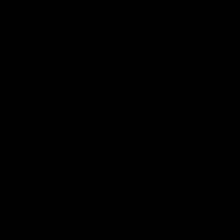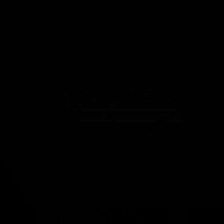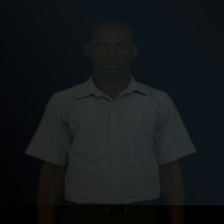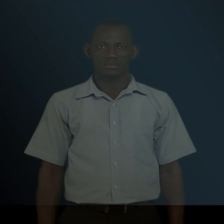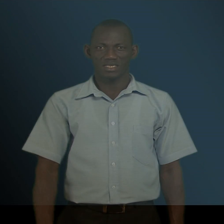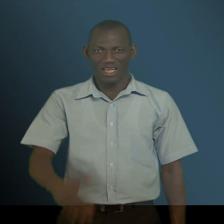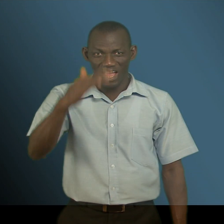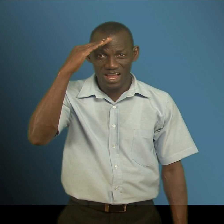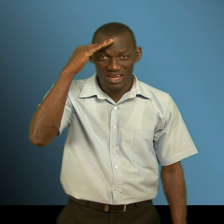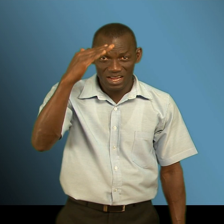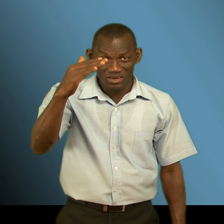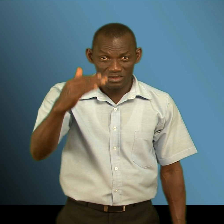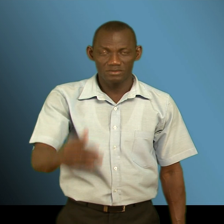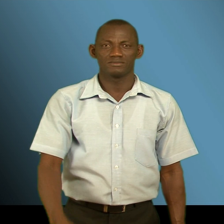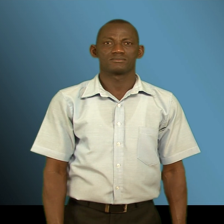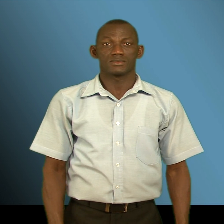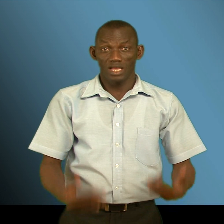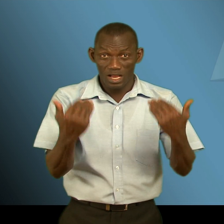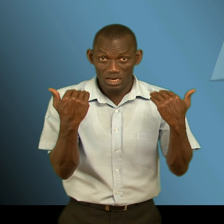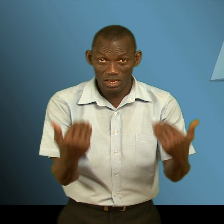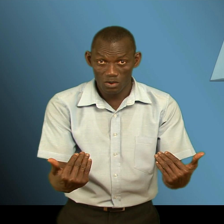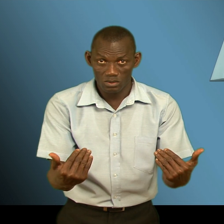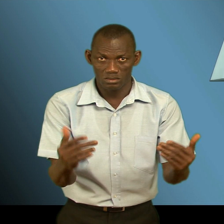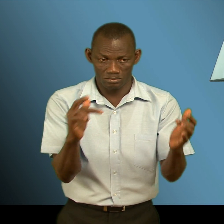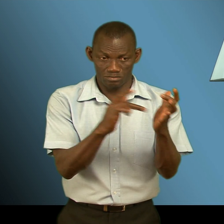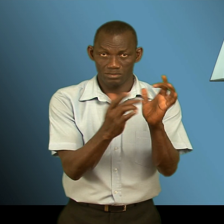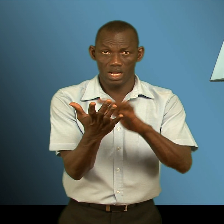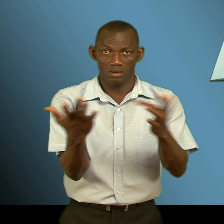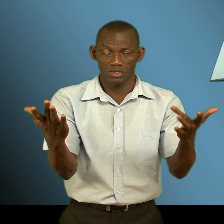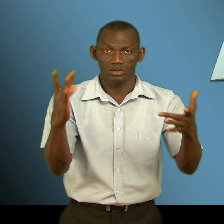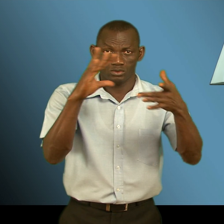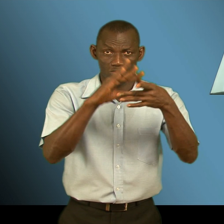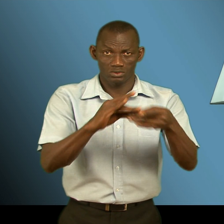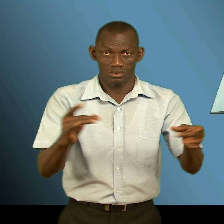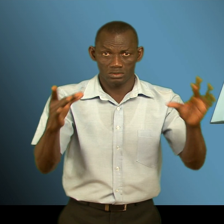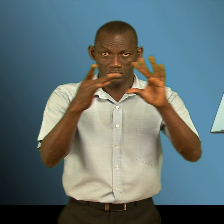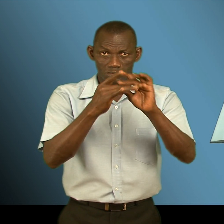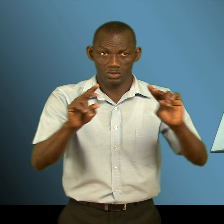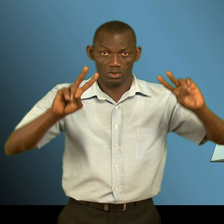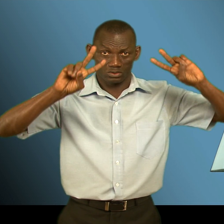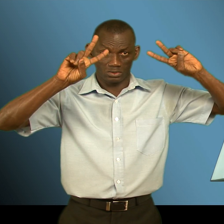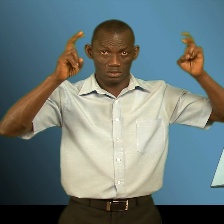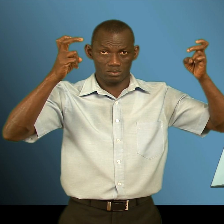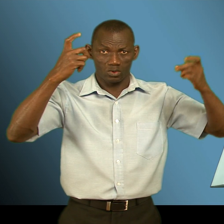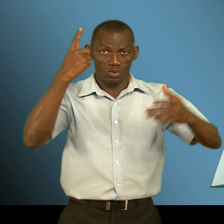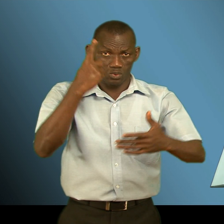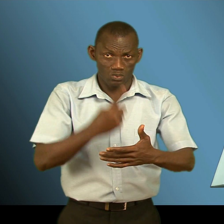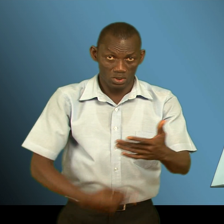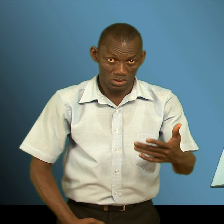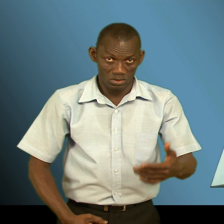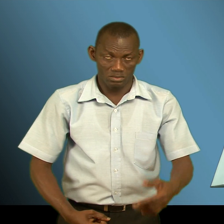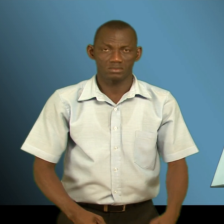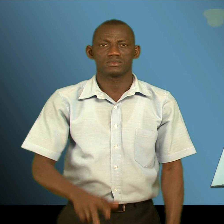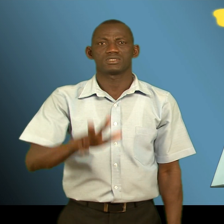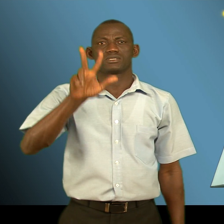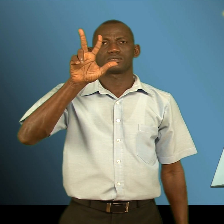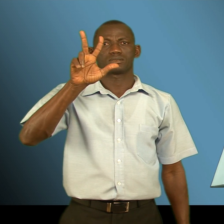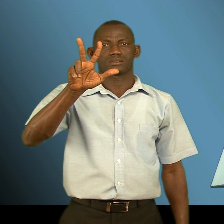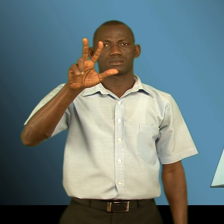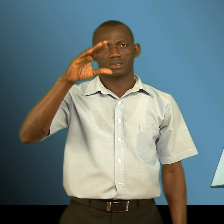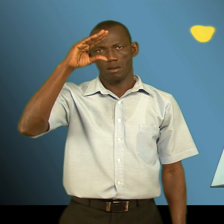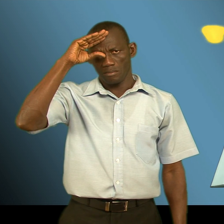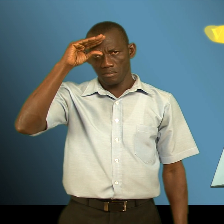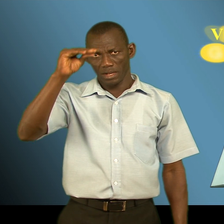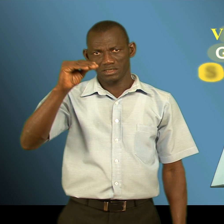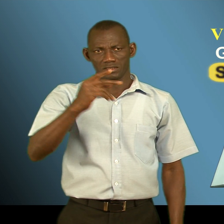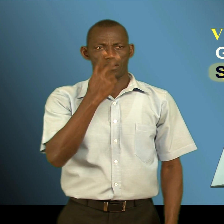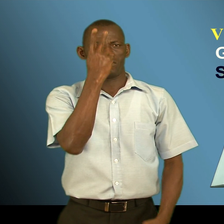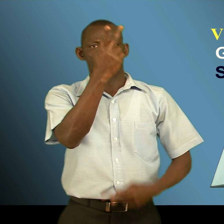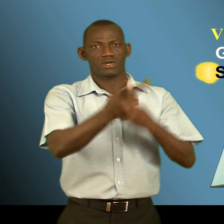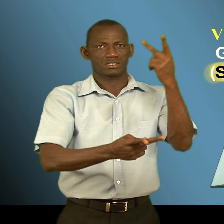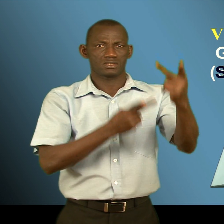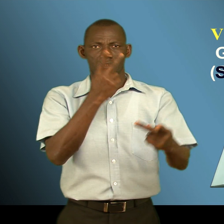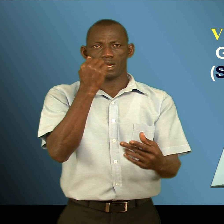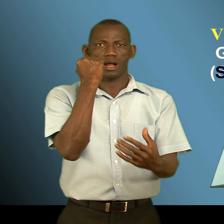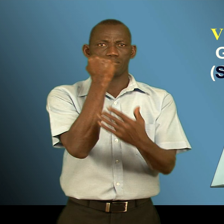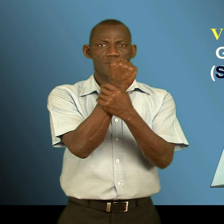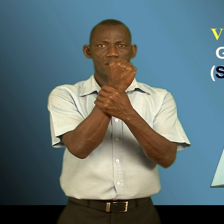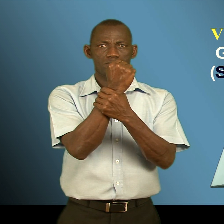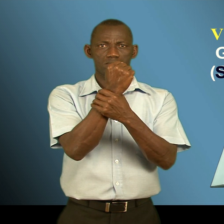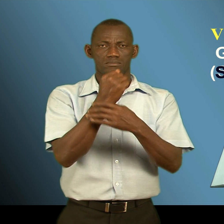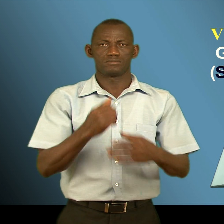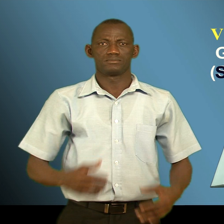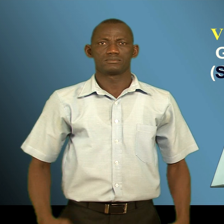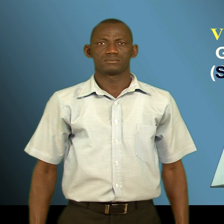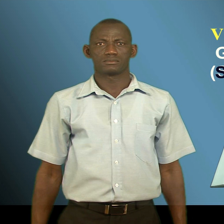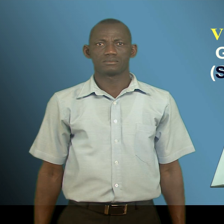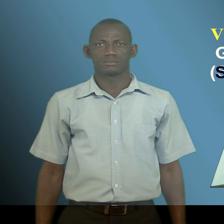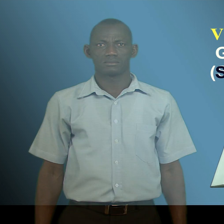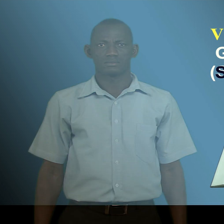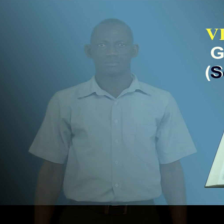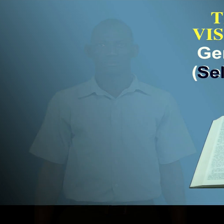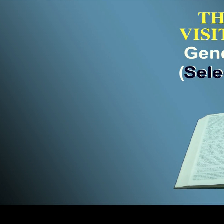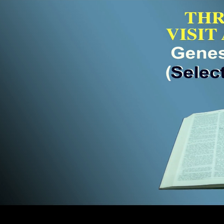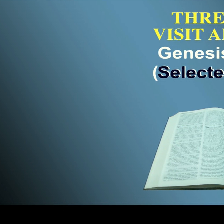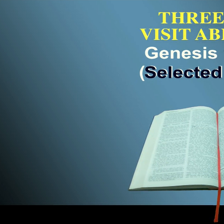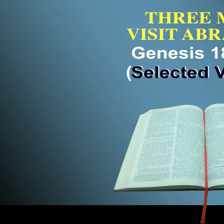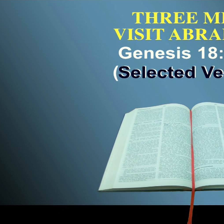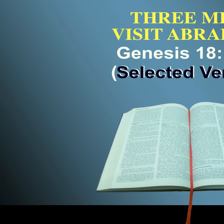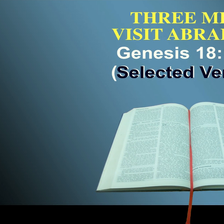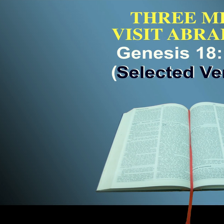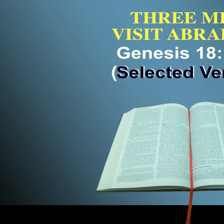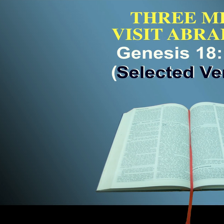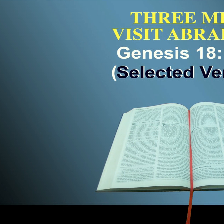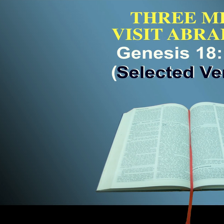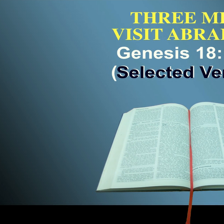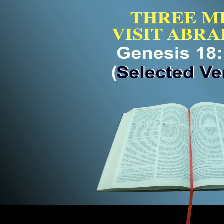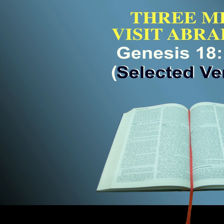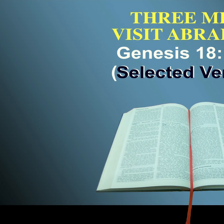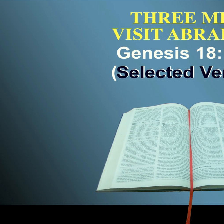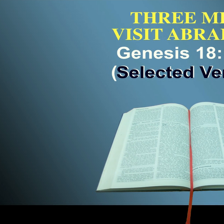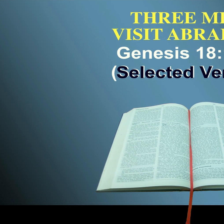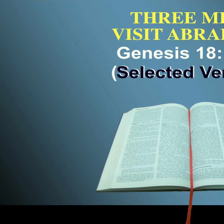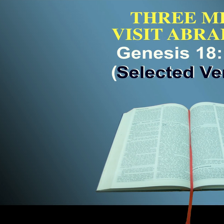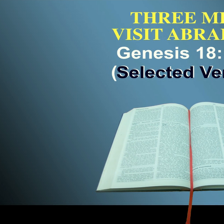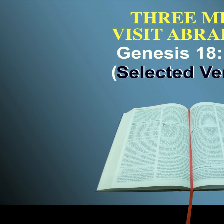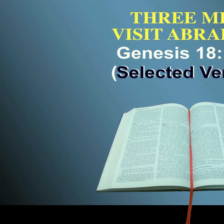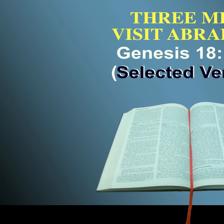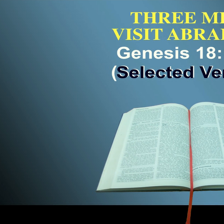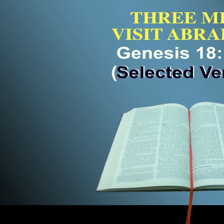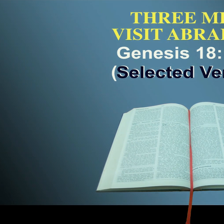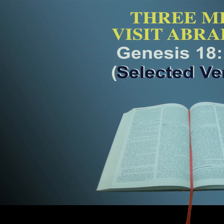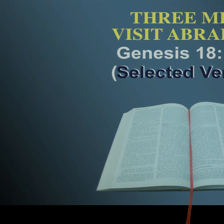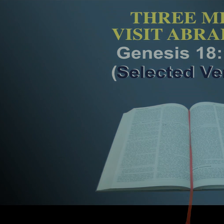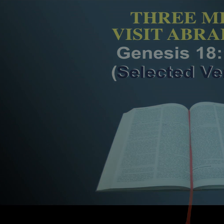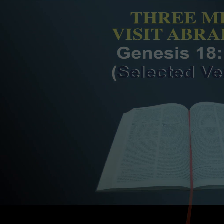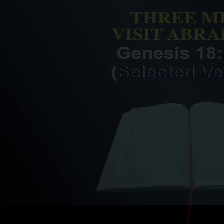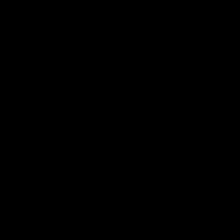Three men visit Abraham